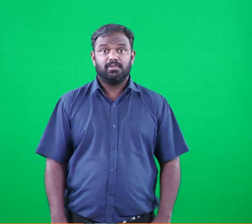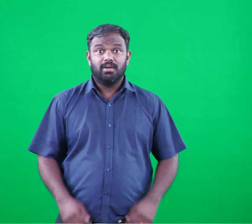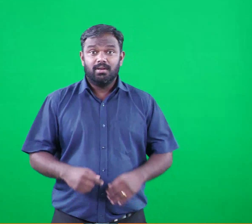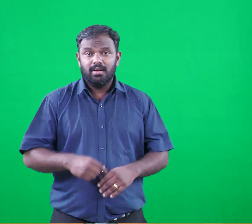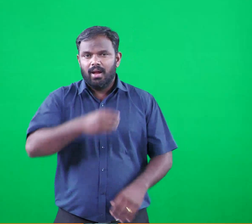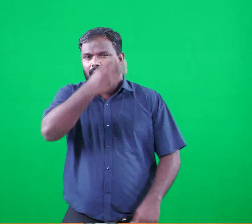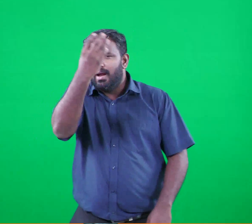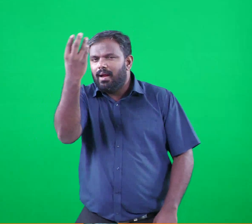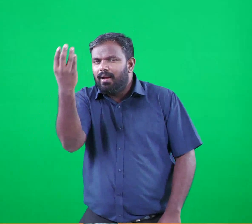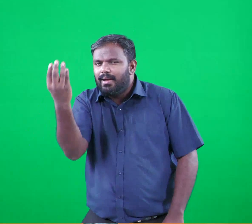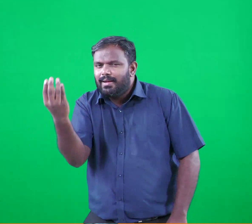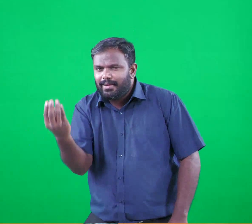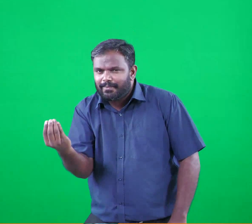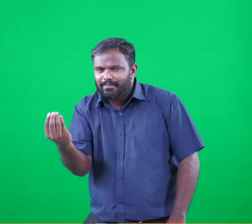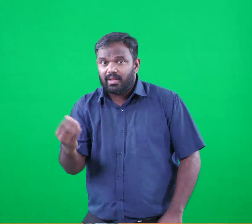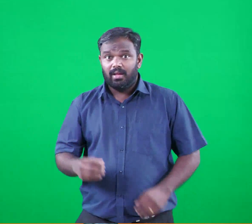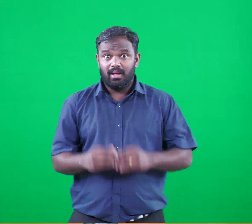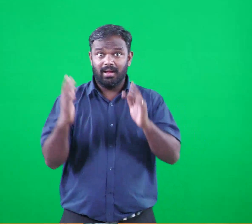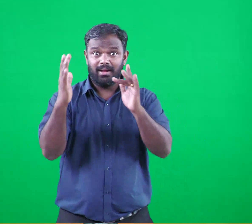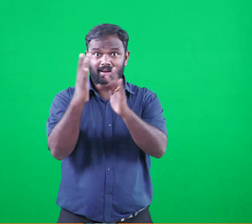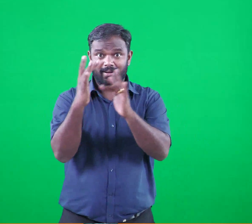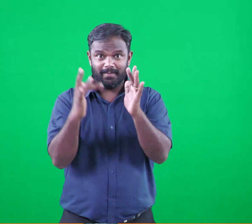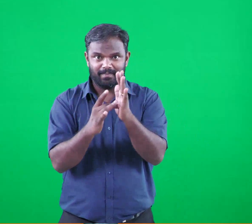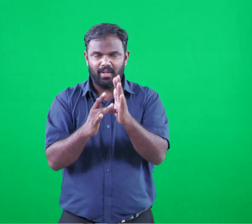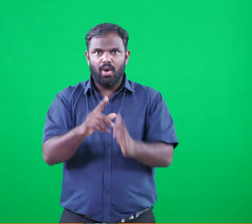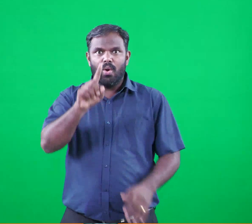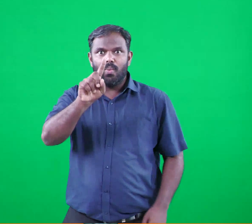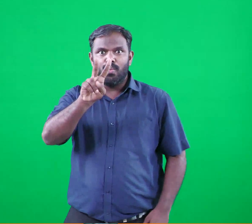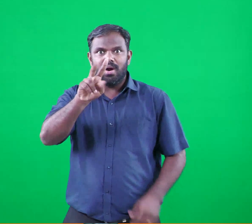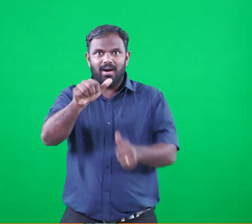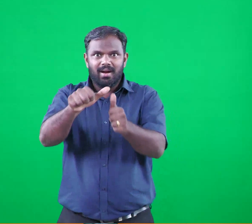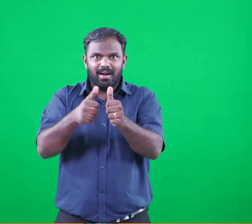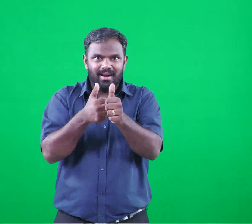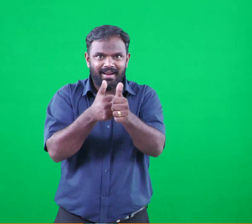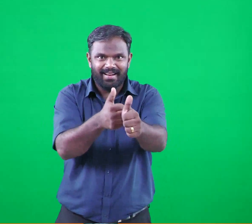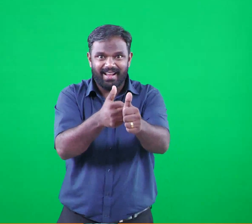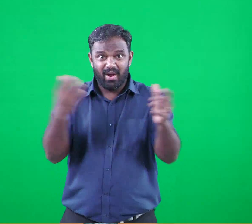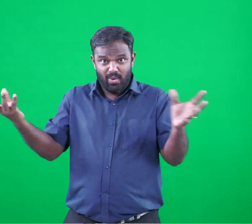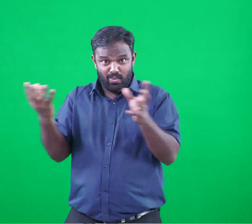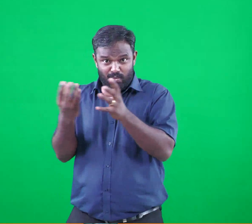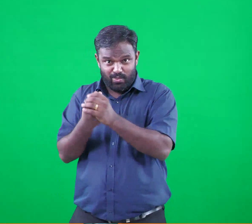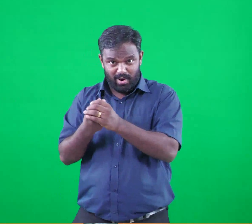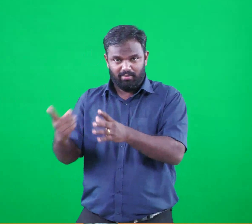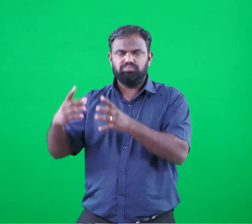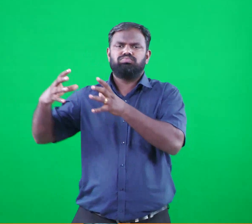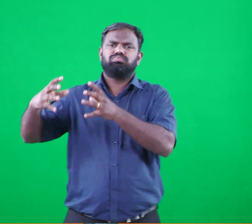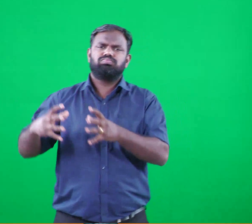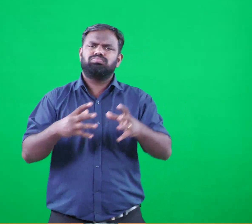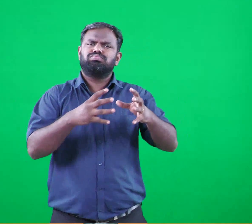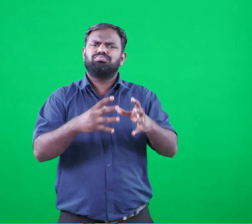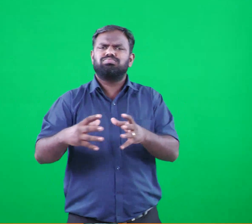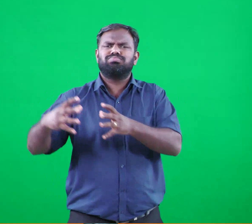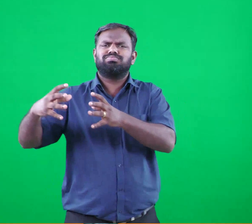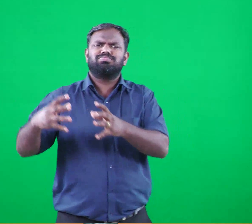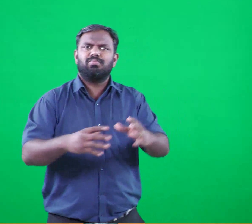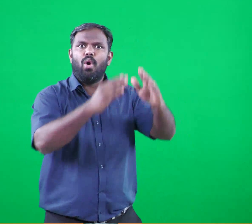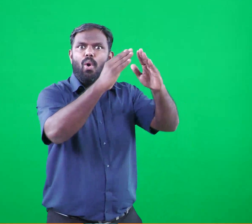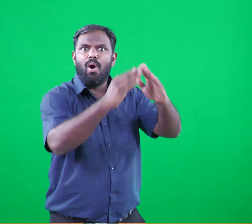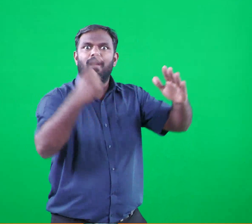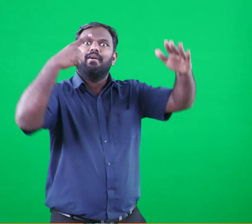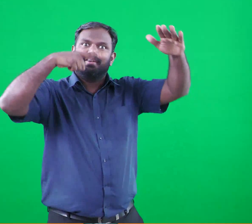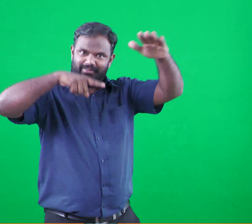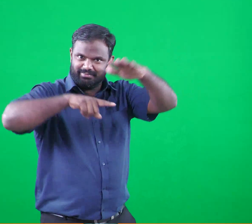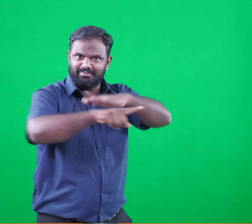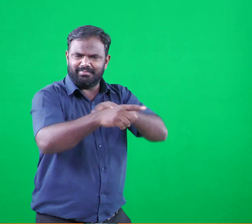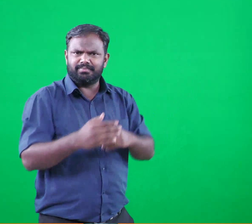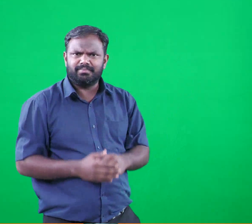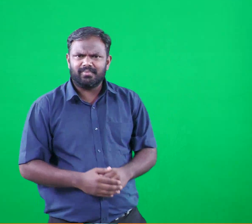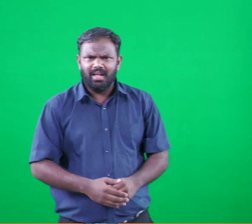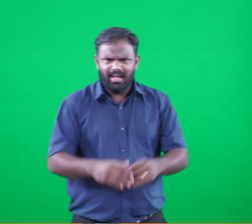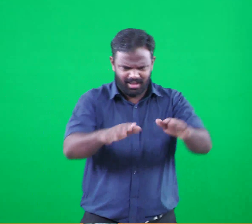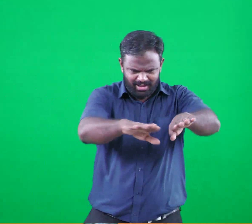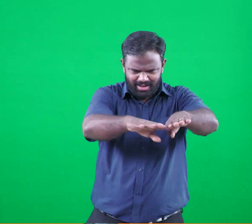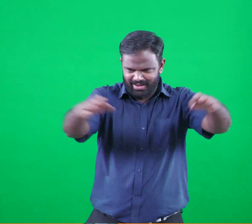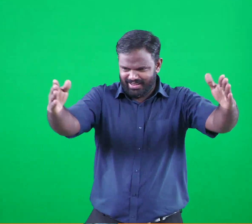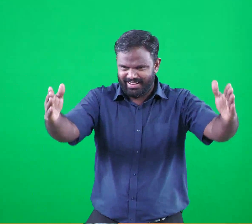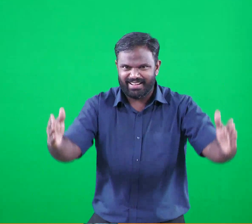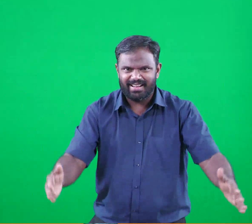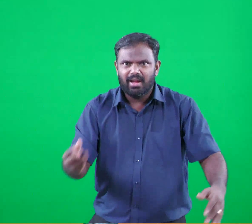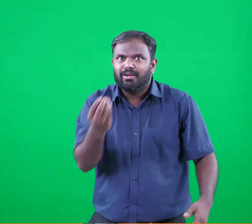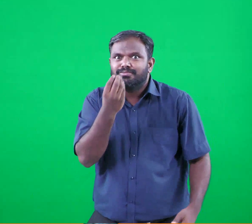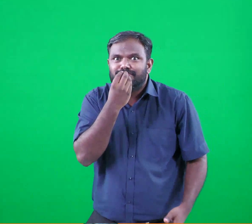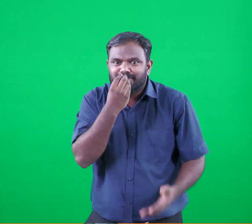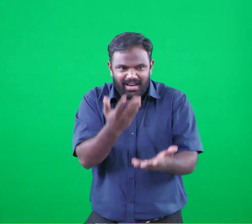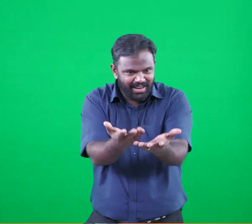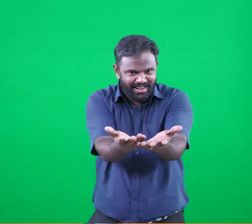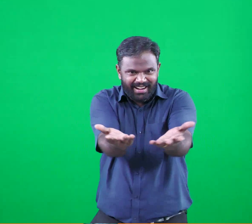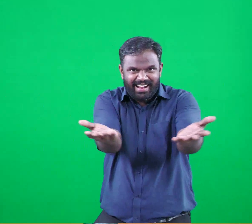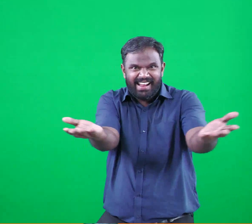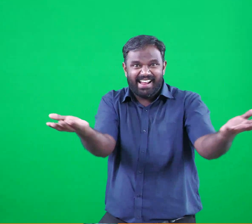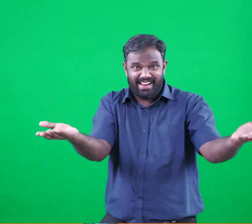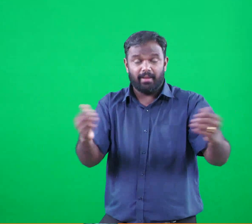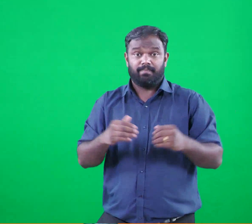When evening came, Jesus arrived with the Twelve.